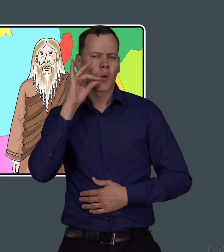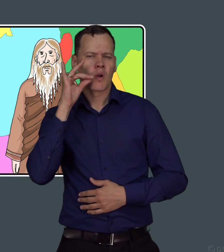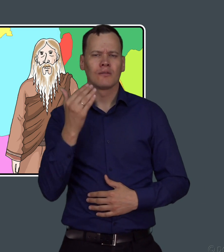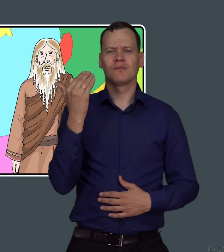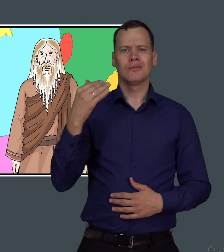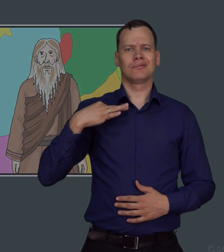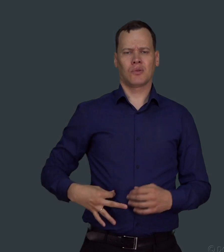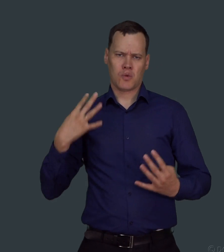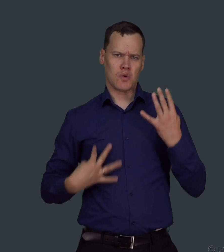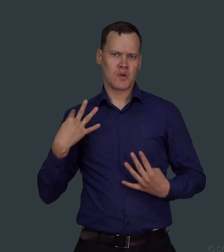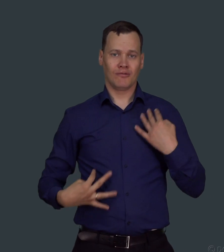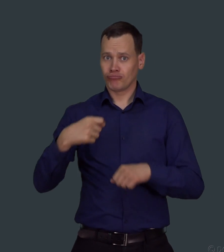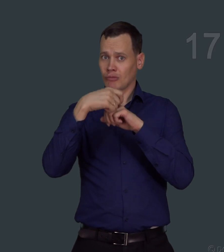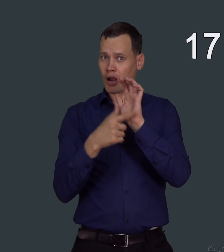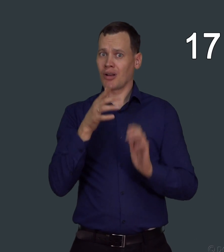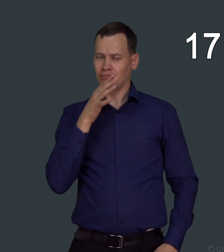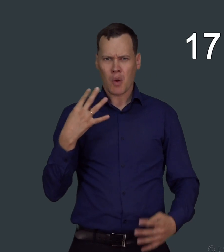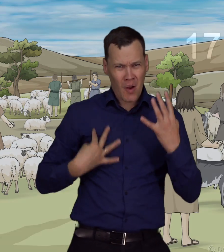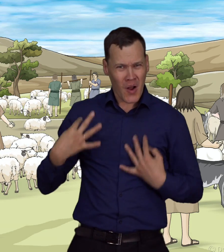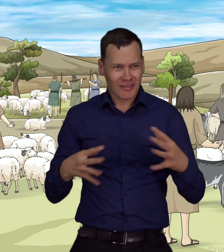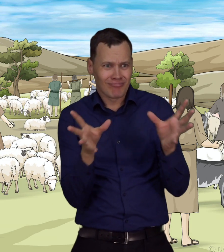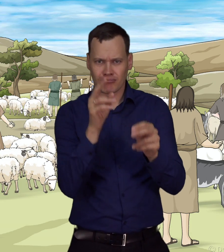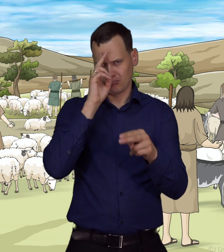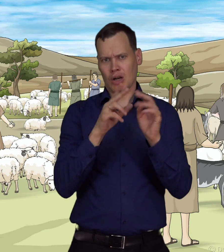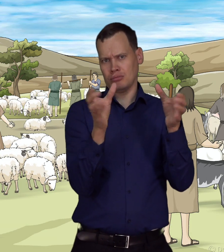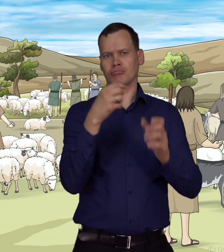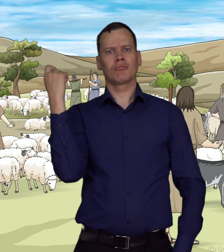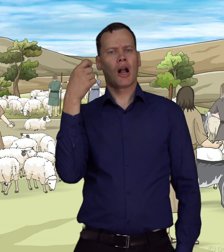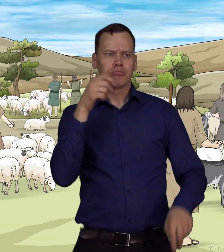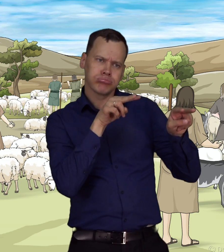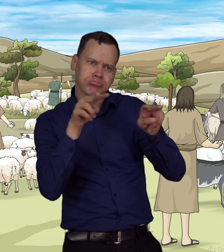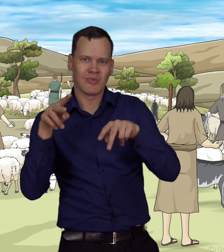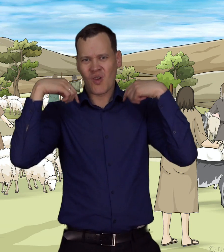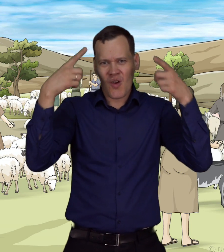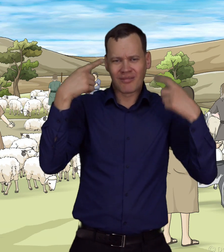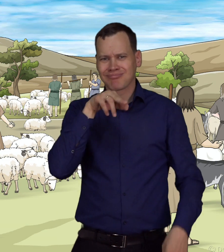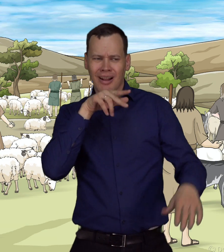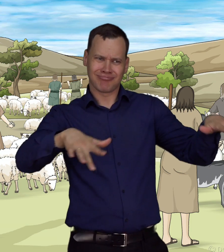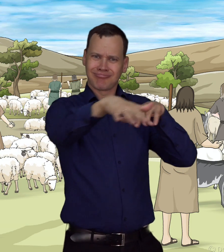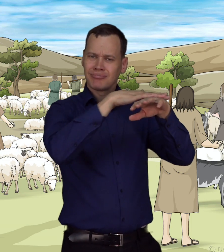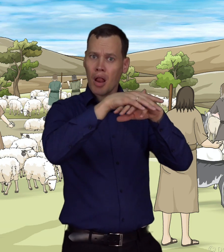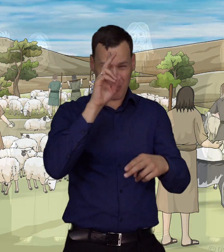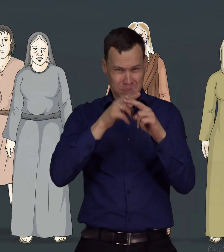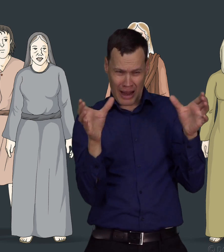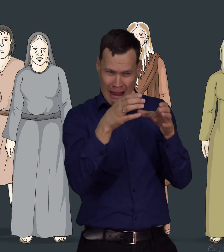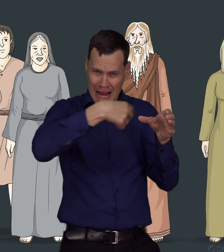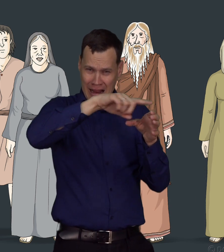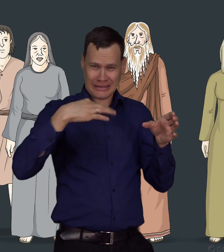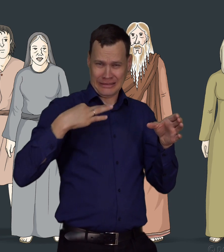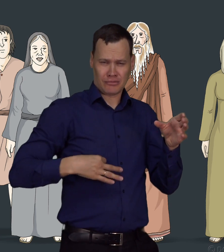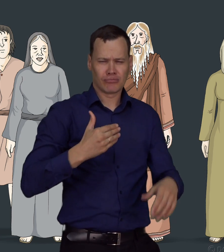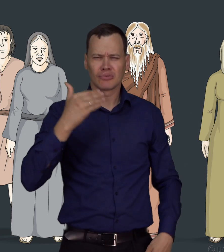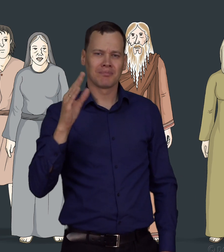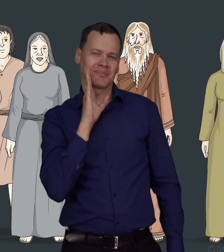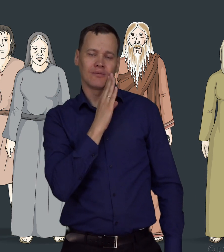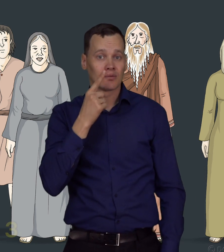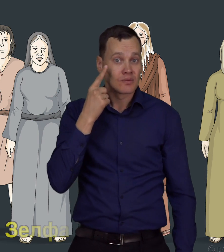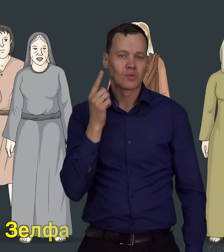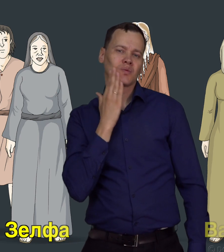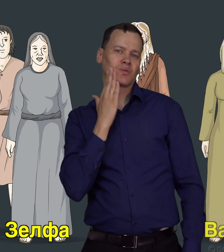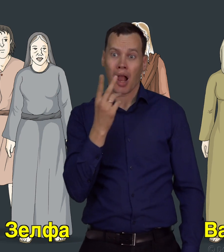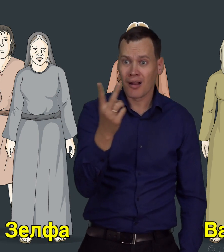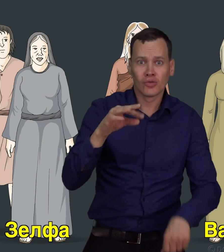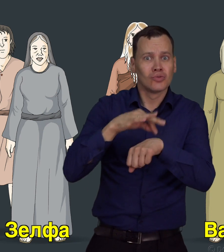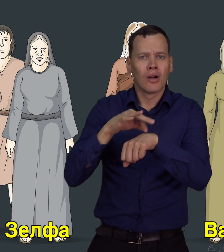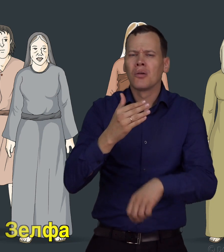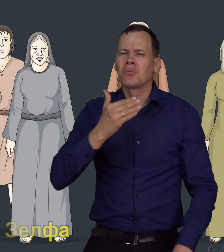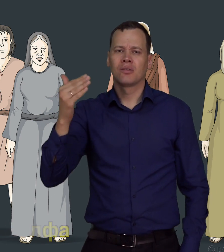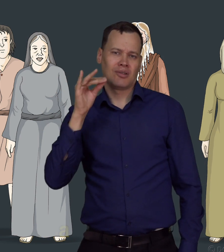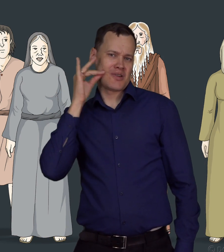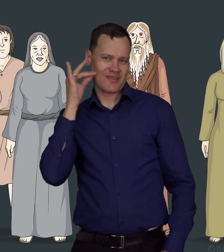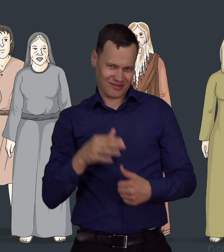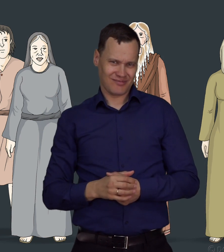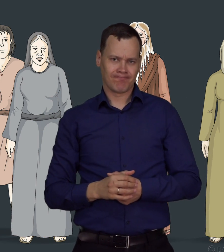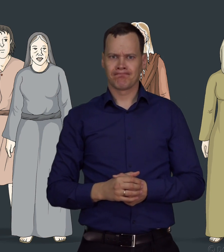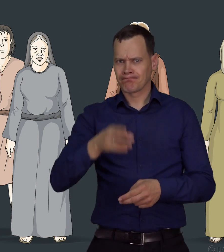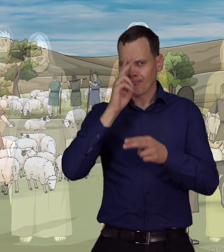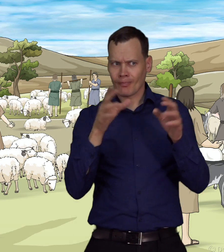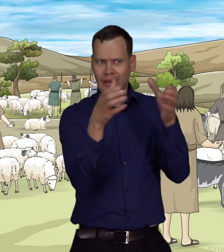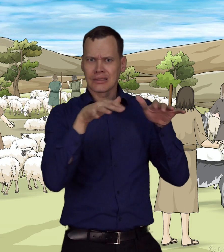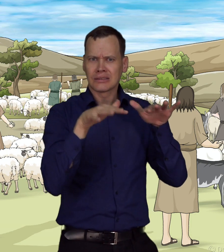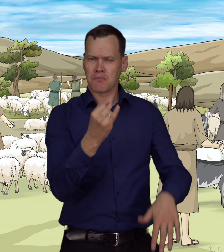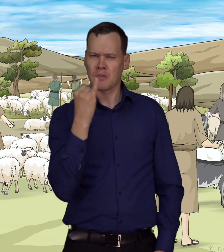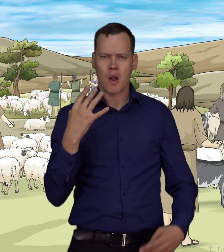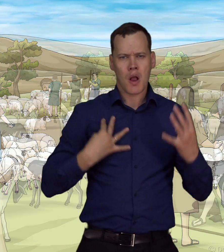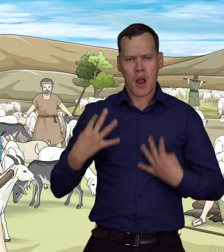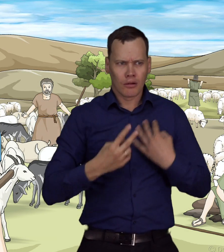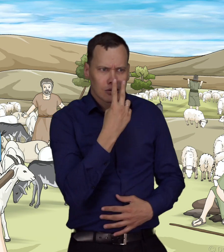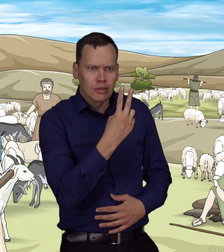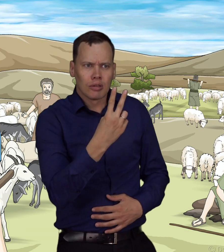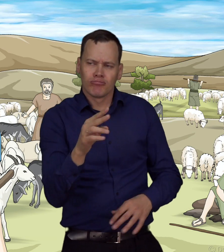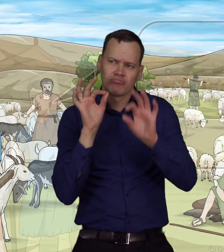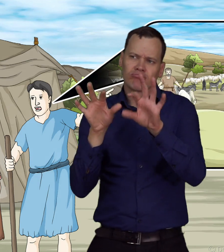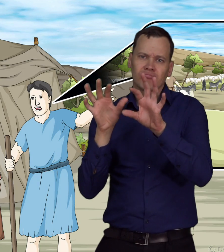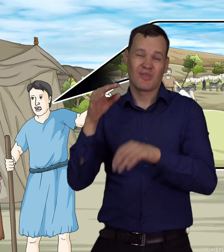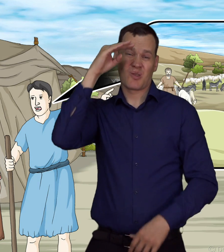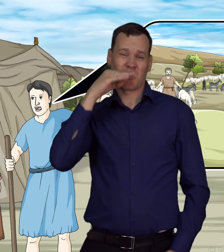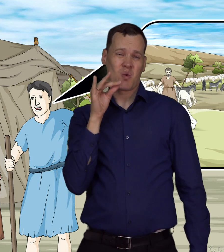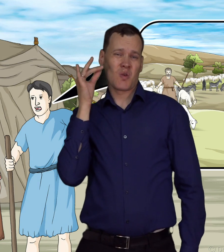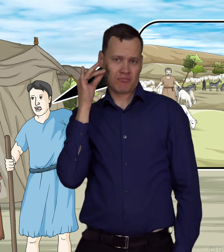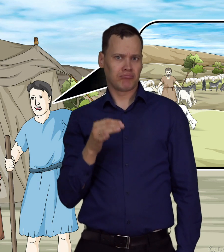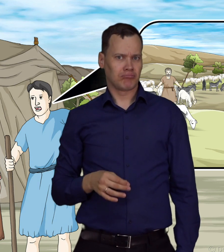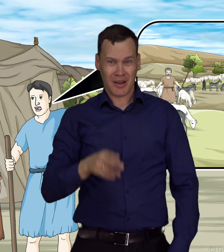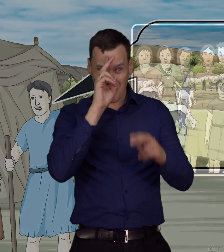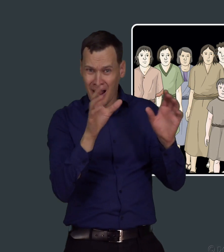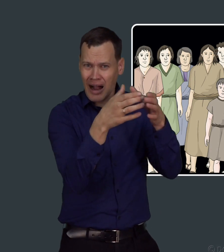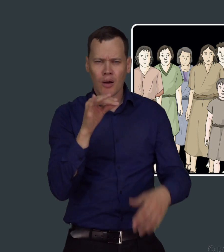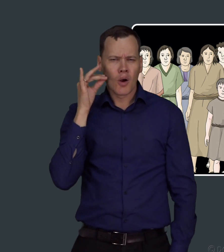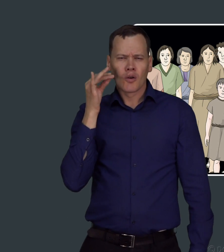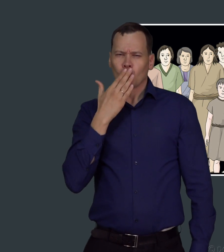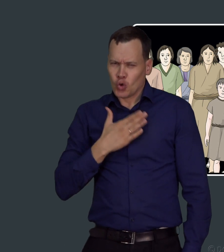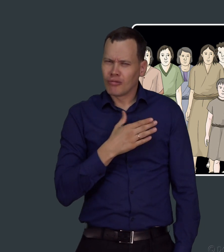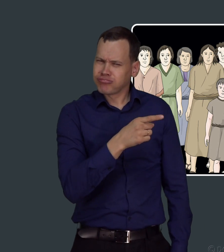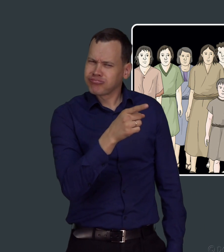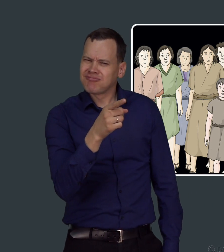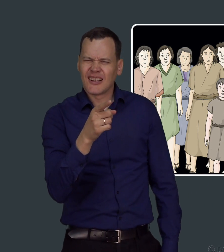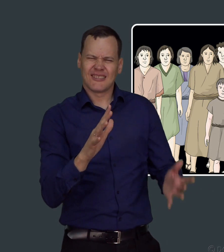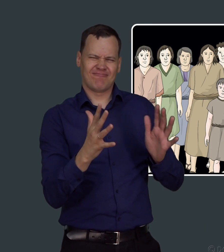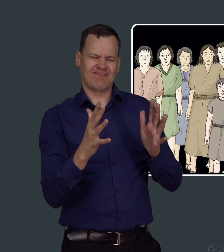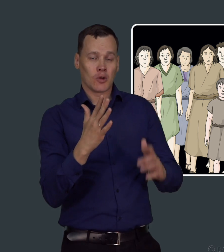When Joseph was seventeen years old, he was tending the flock with his brothers, the sons of his father’s wives Bilhah and Zilpah, and he brought their father a bad report about them.